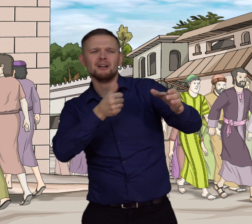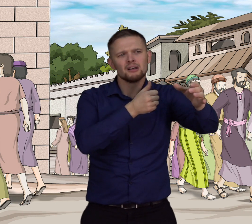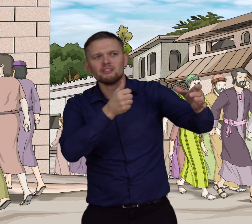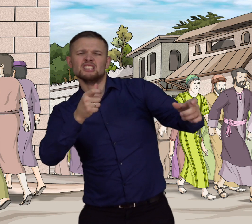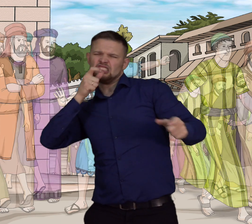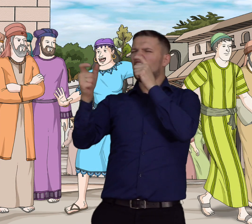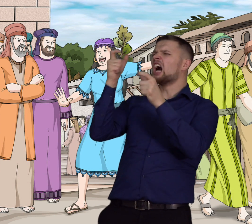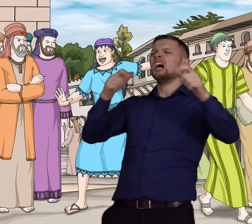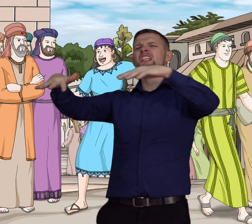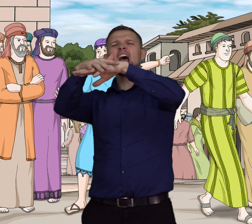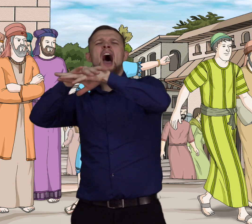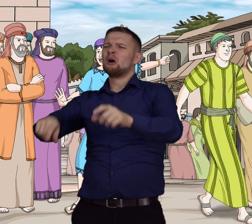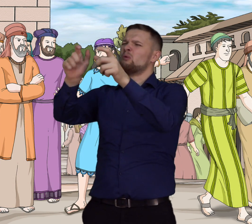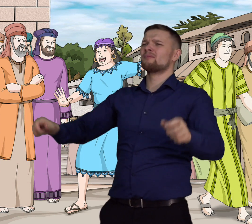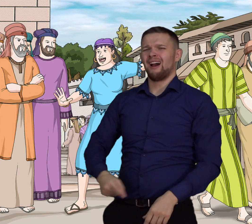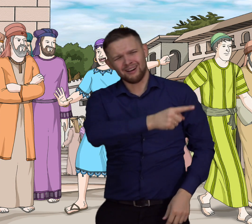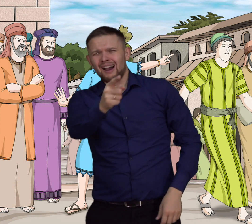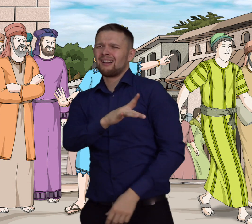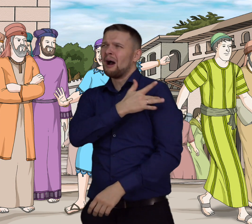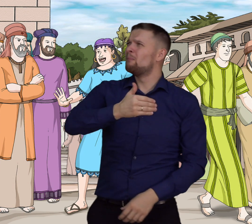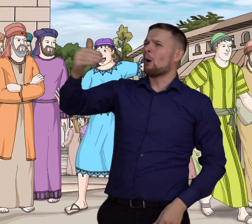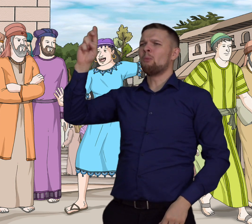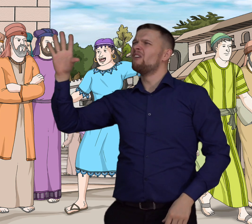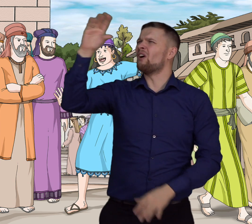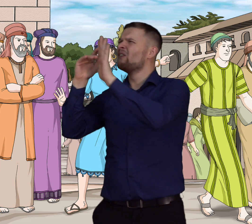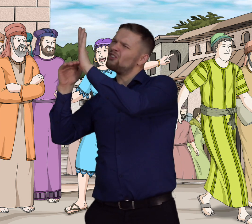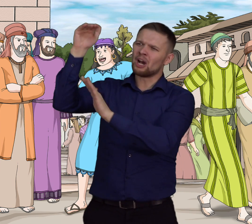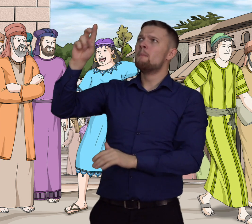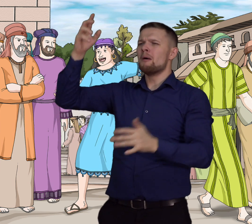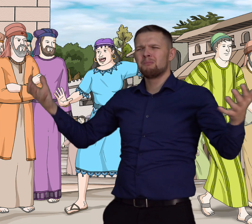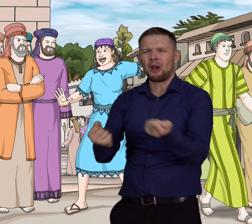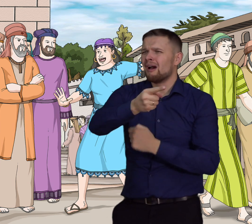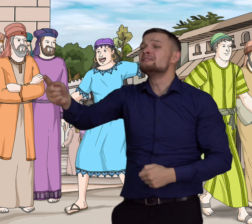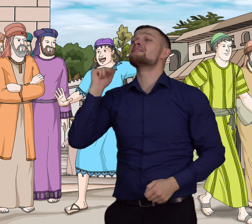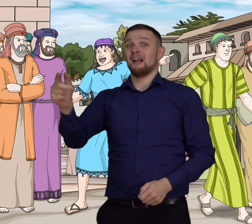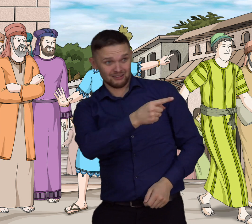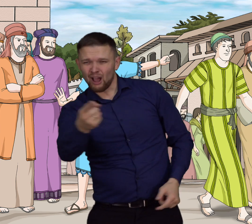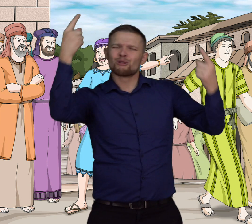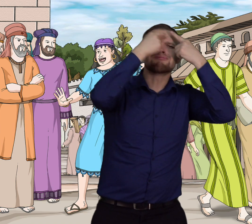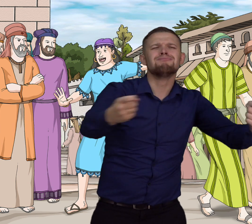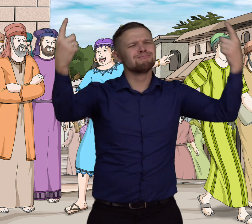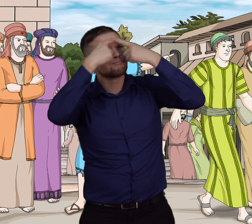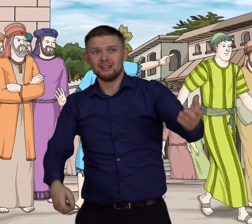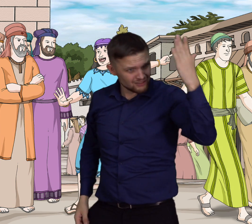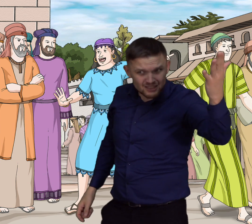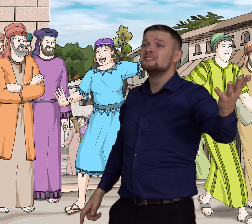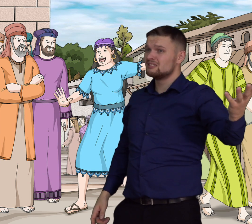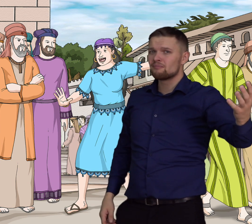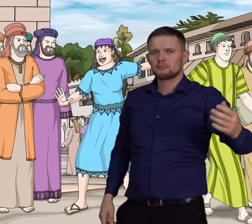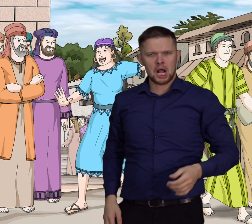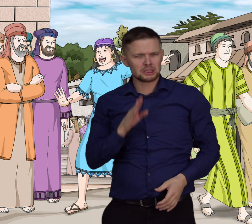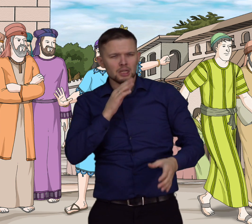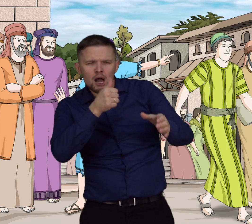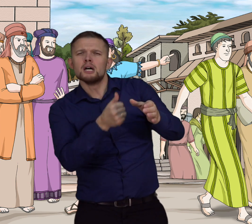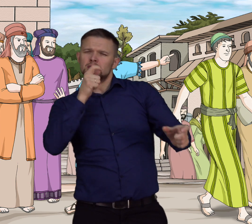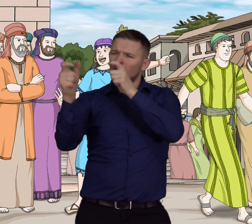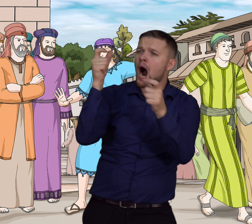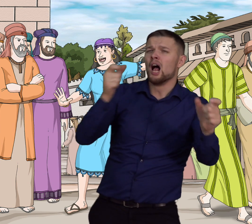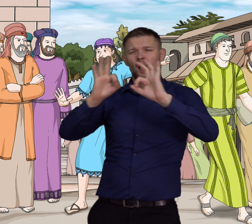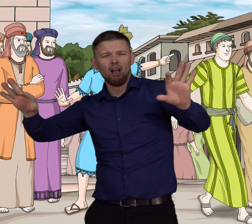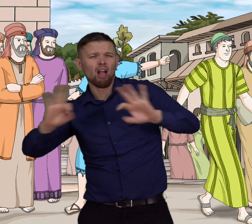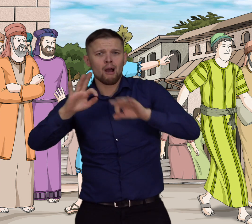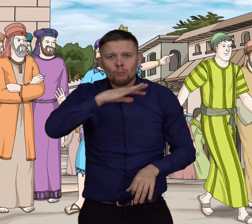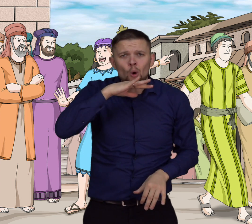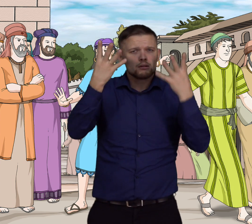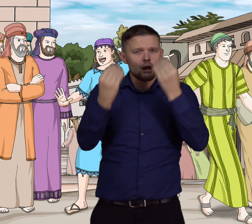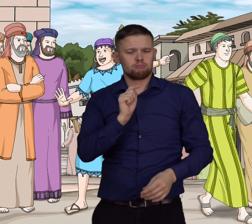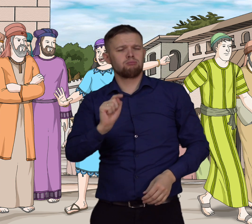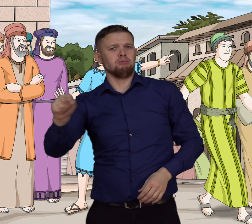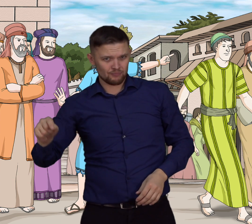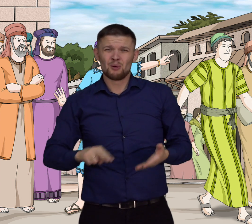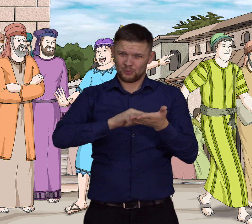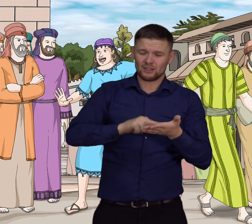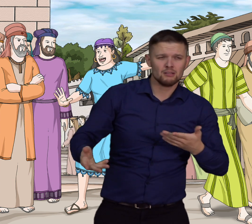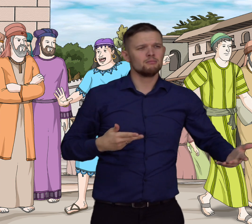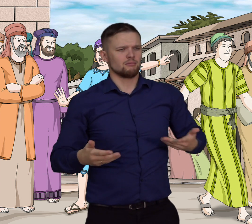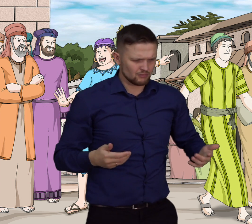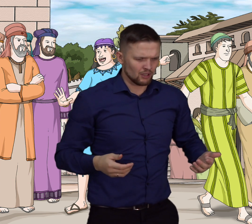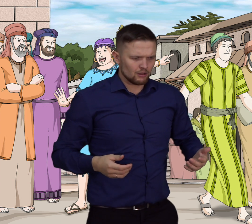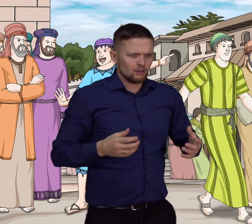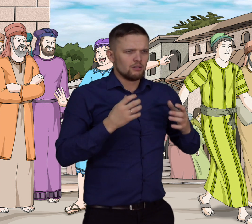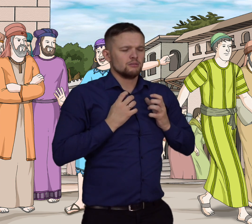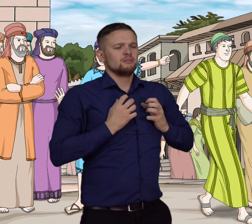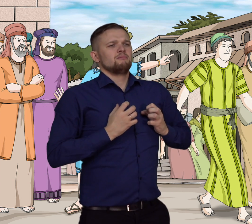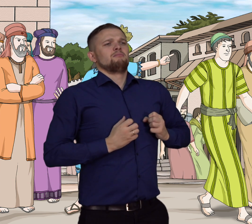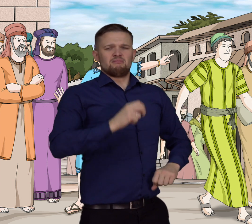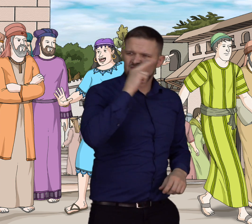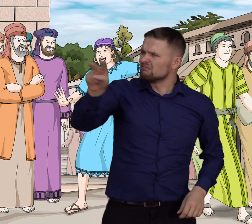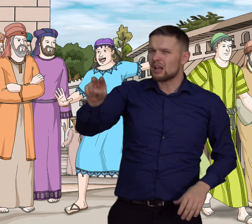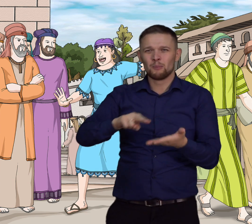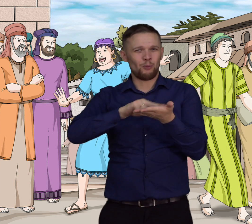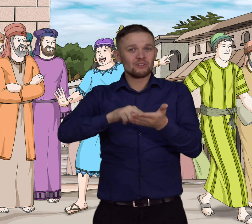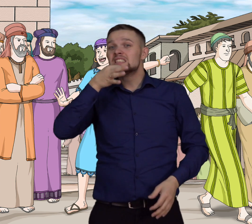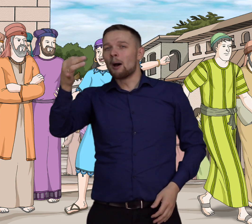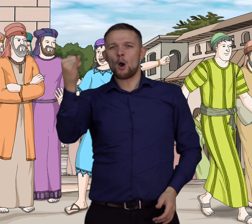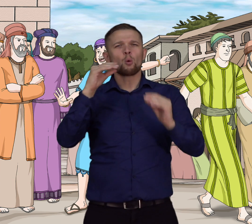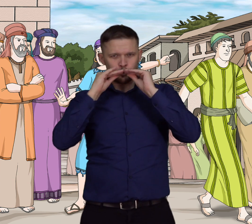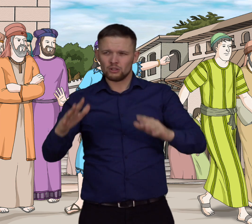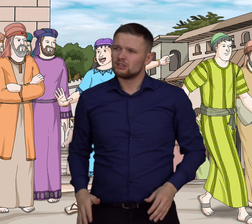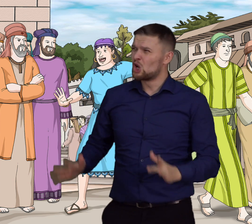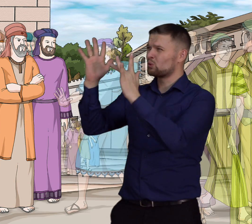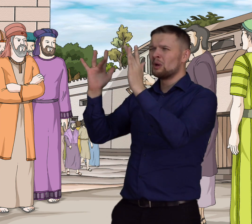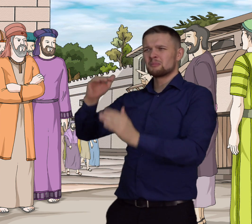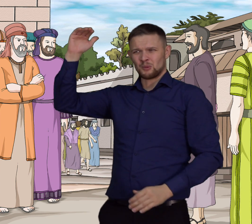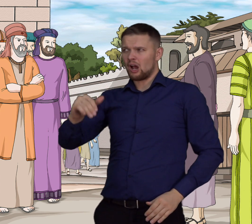This girl followed Paul and the rest of us, shouting, “These men are servants of the Most High God, who are proclaiming to you the way of salvation!” She continued this for many days.